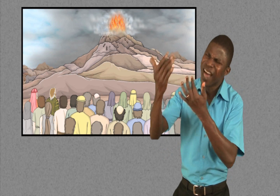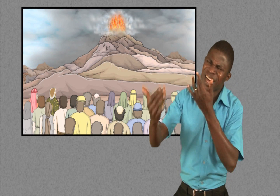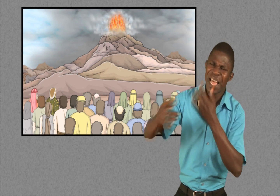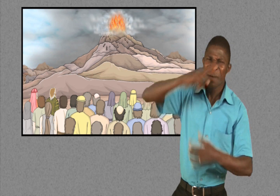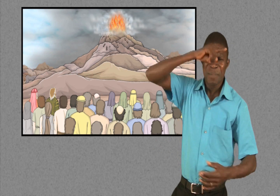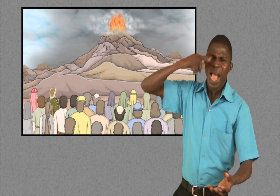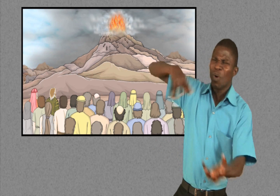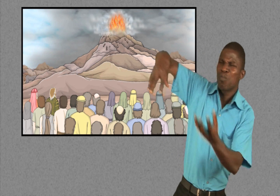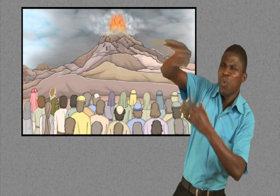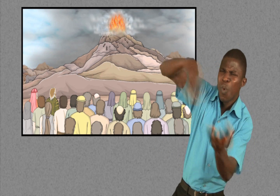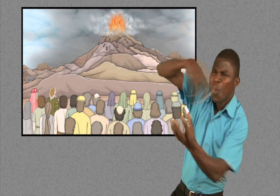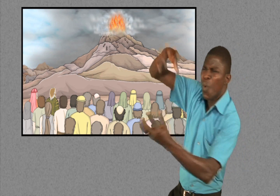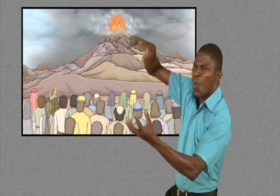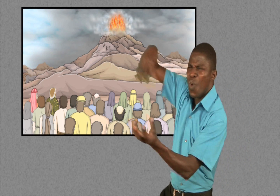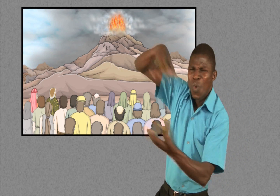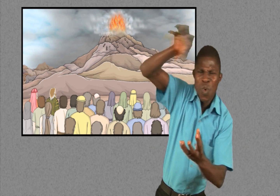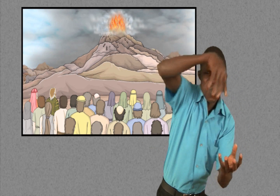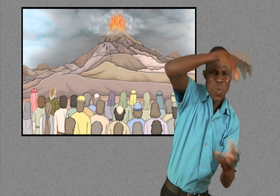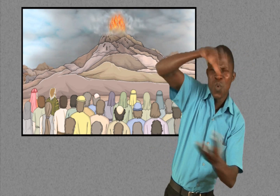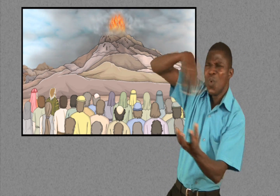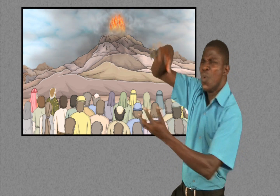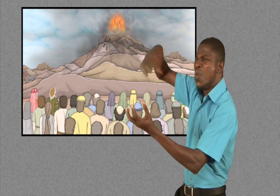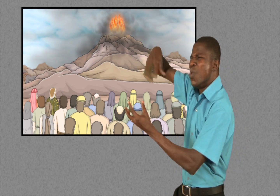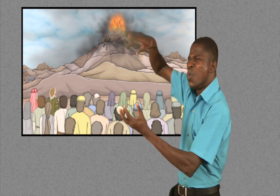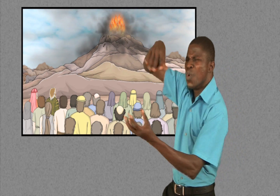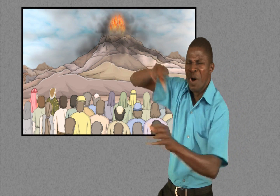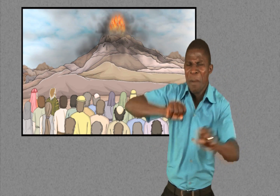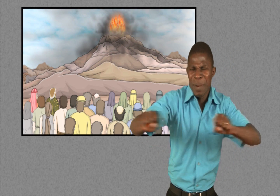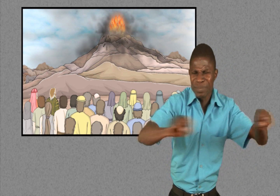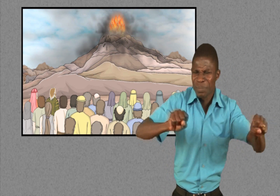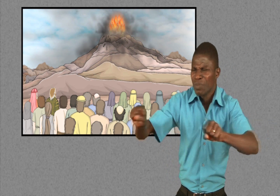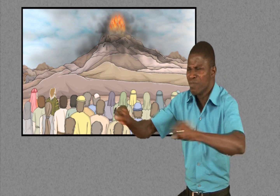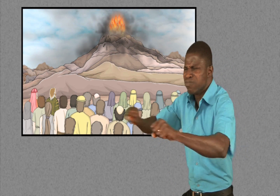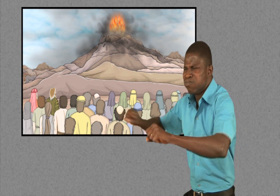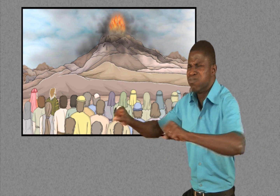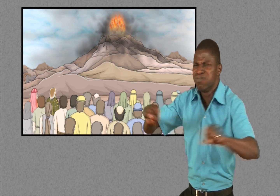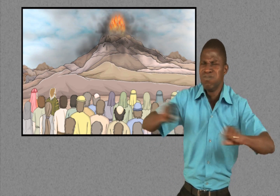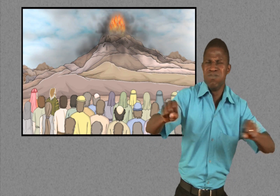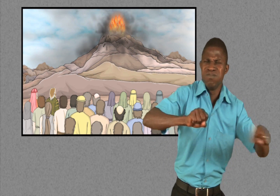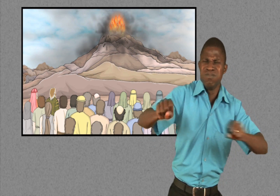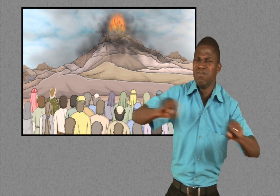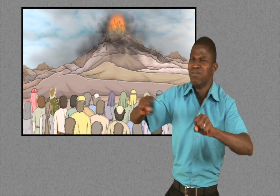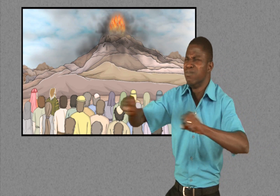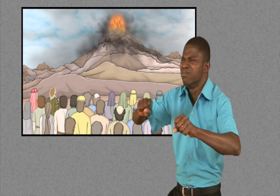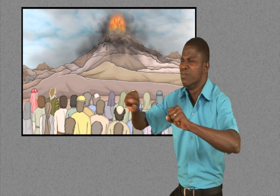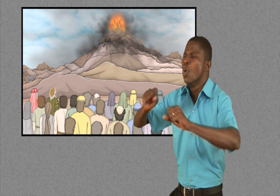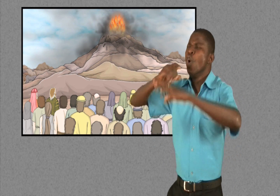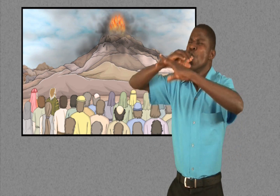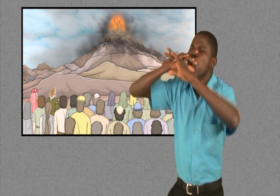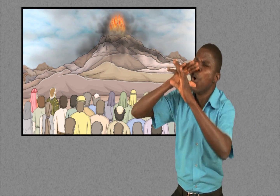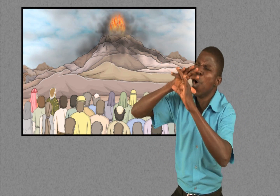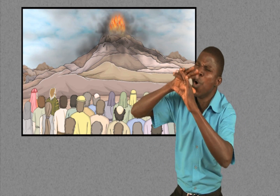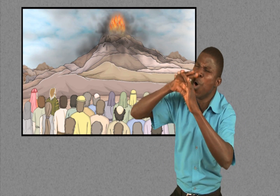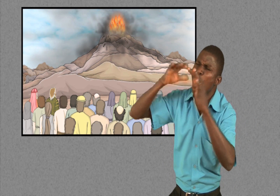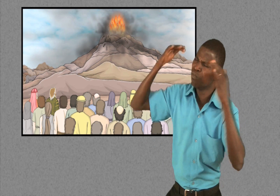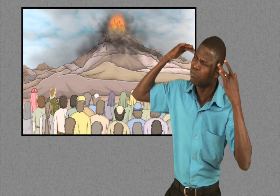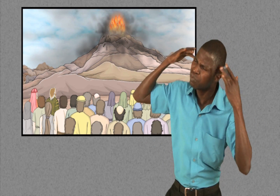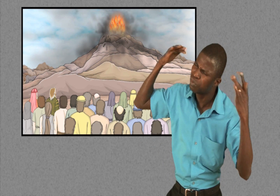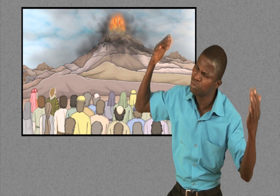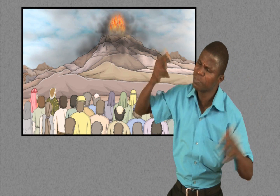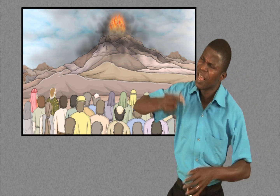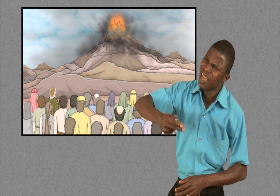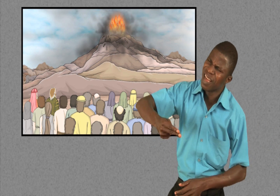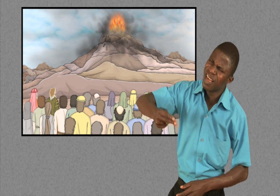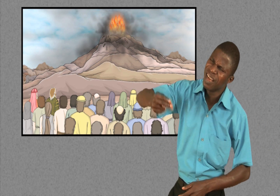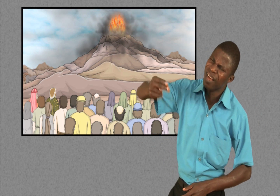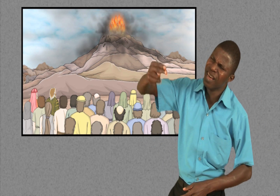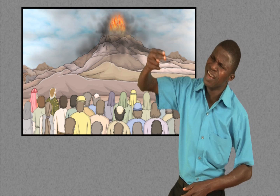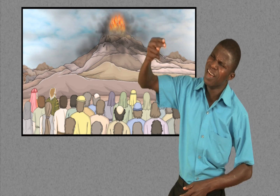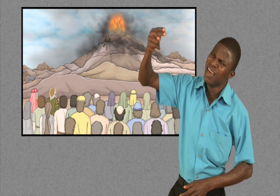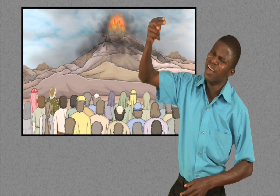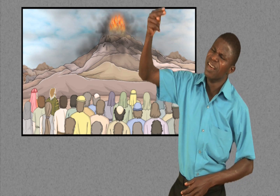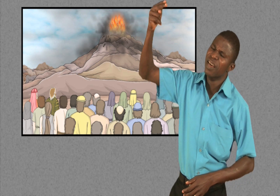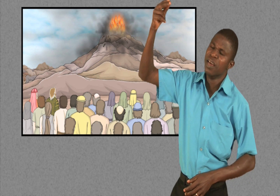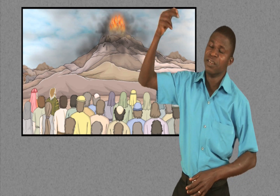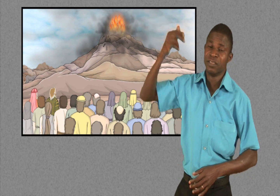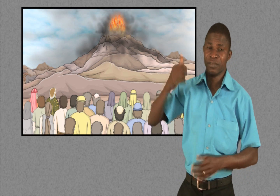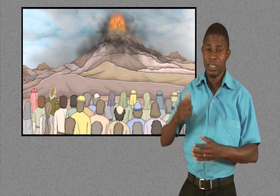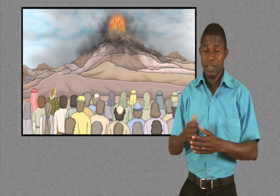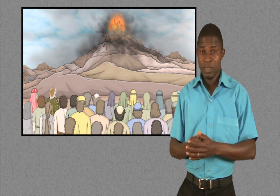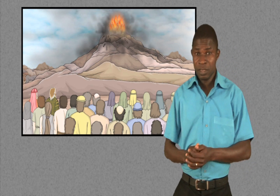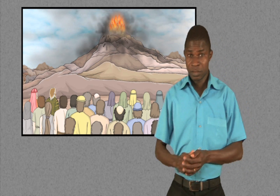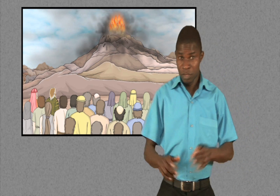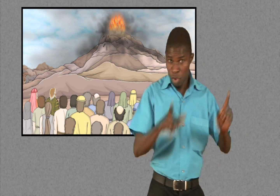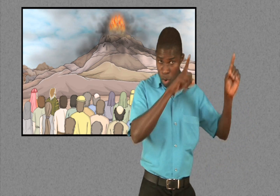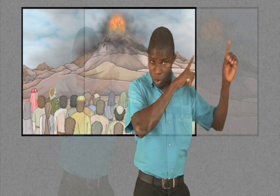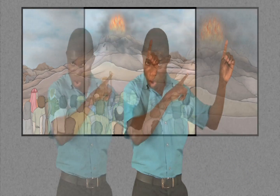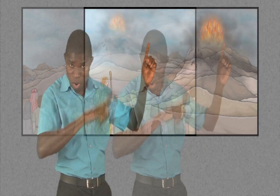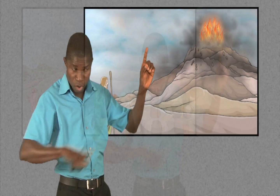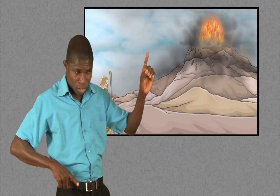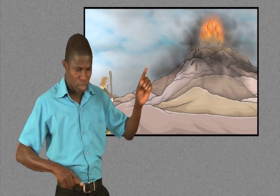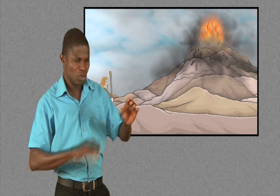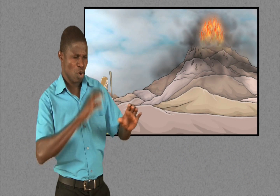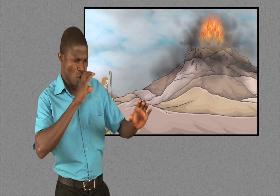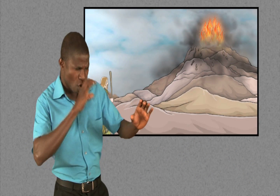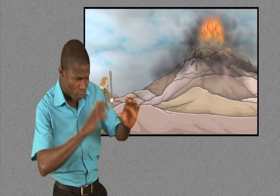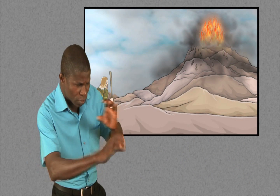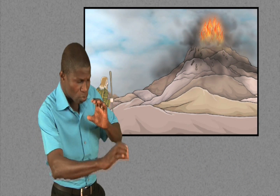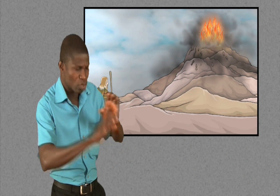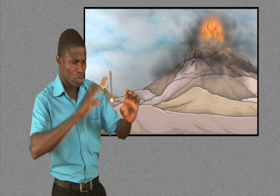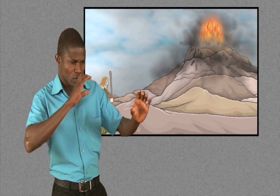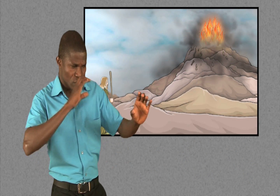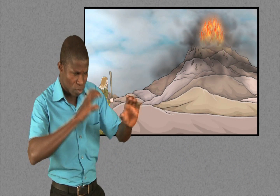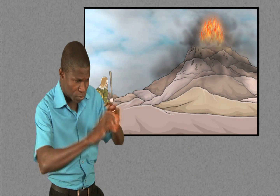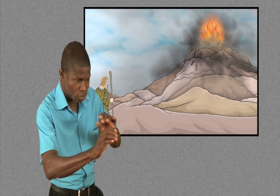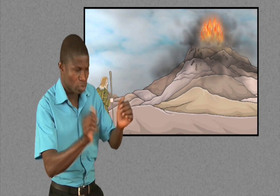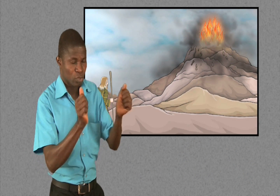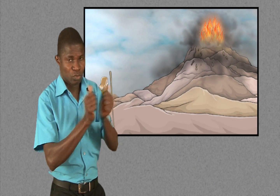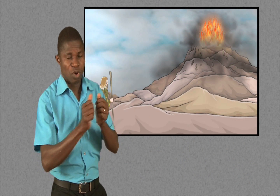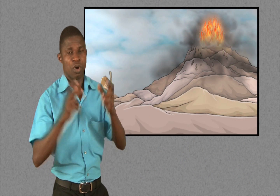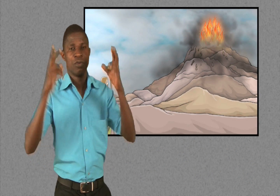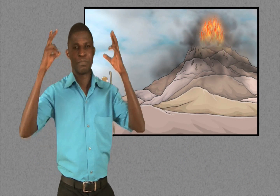And the smoke rose like the smoke of a furnace, and the whole mountain quaked violently.